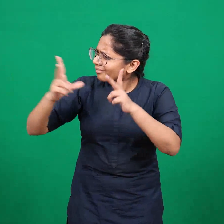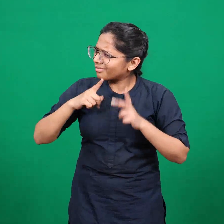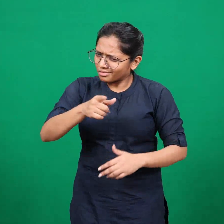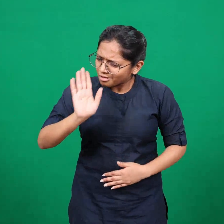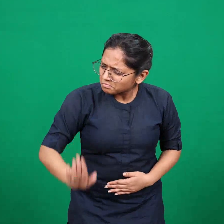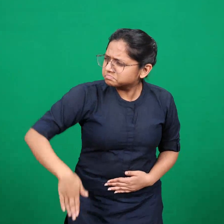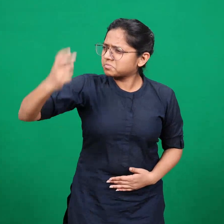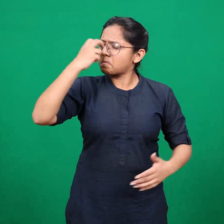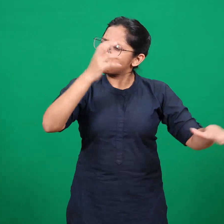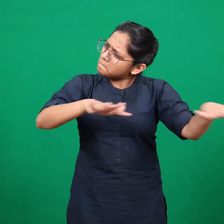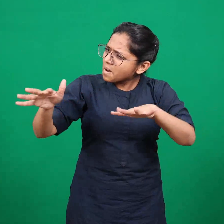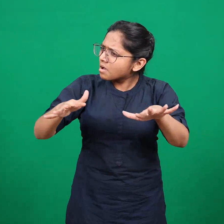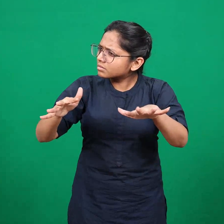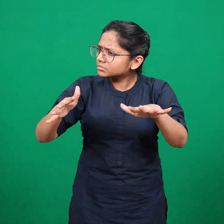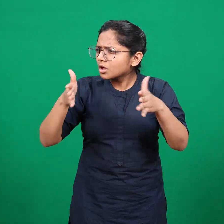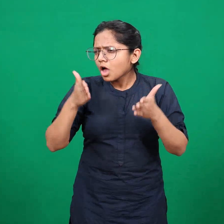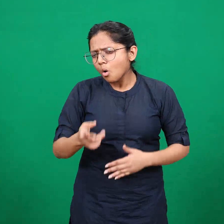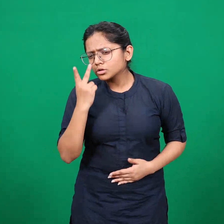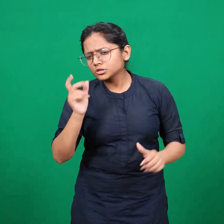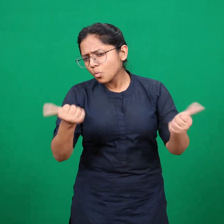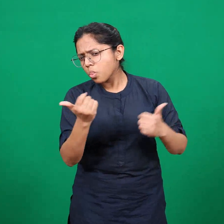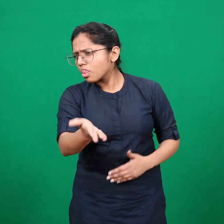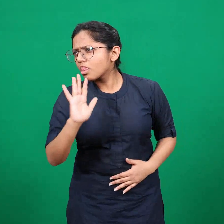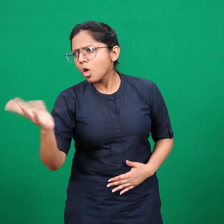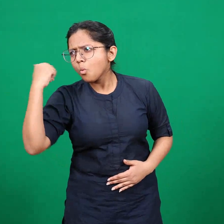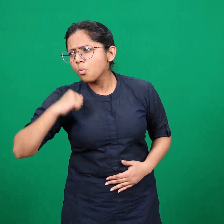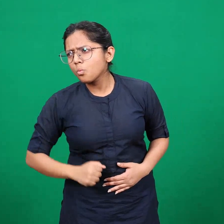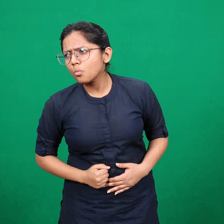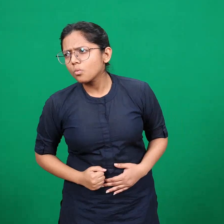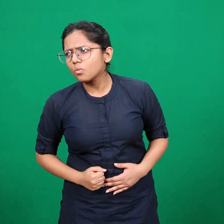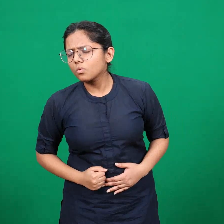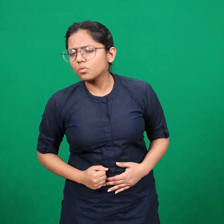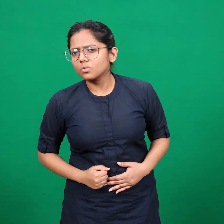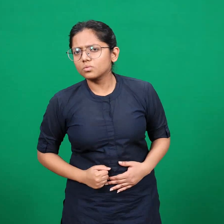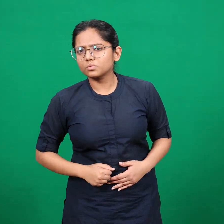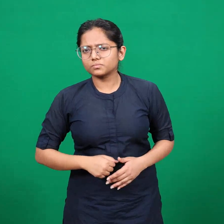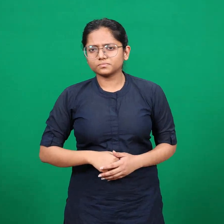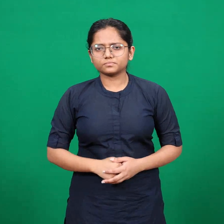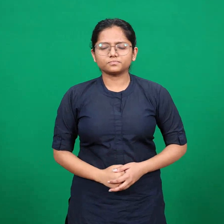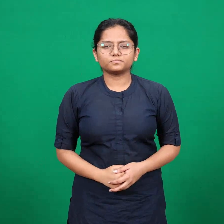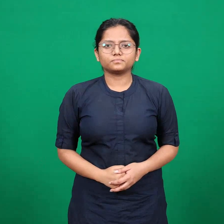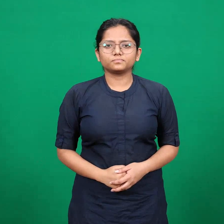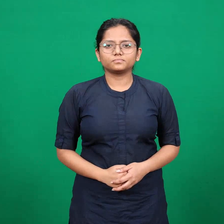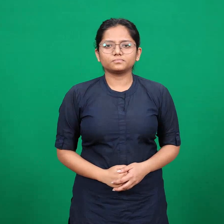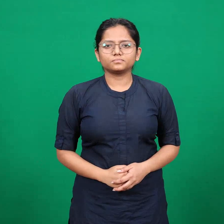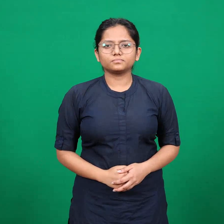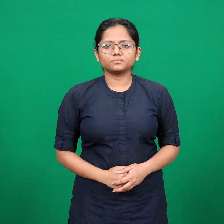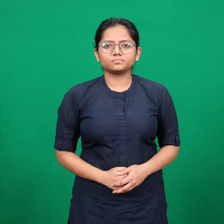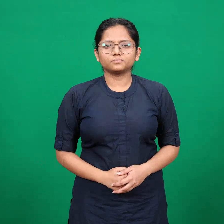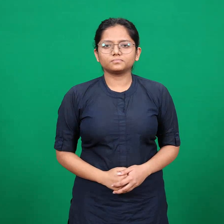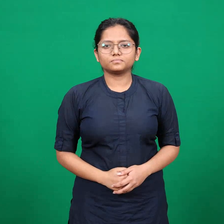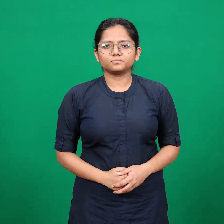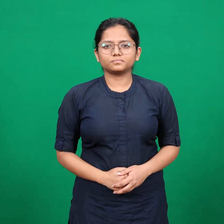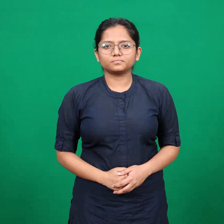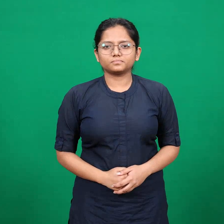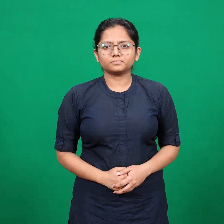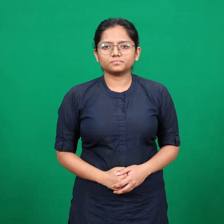So how is it that he can now see?"